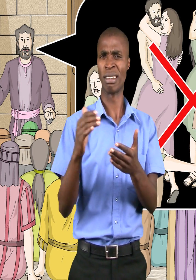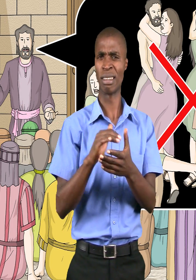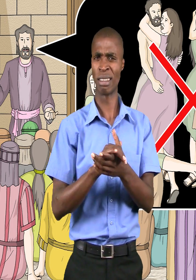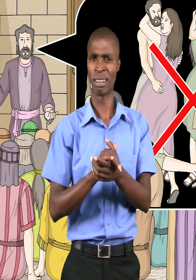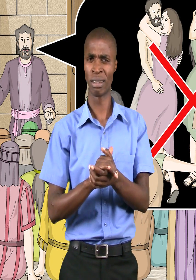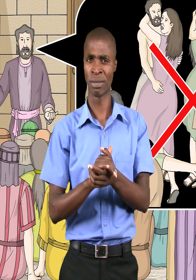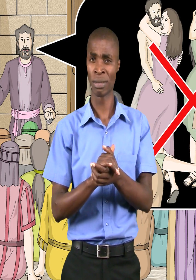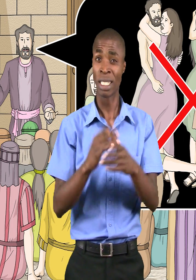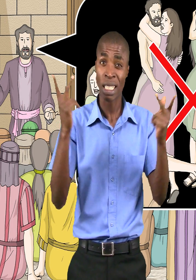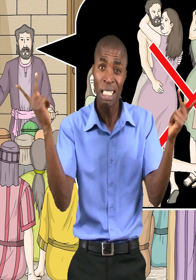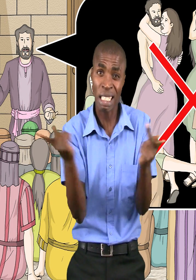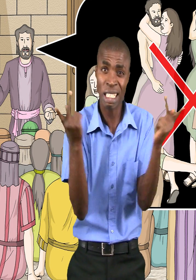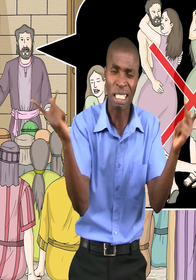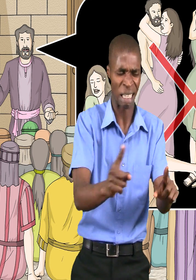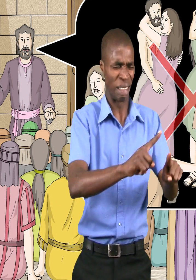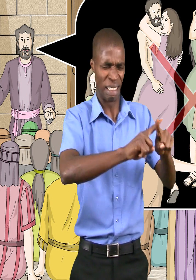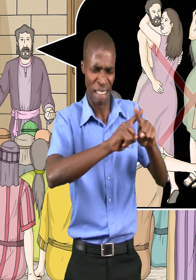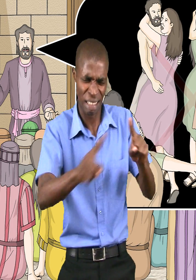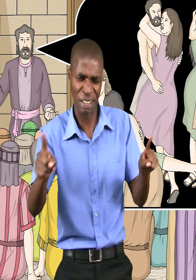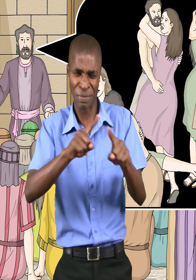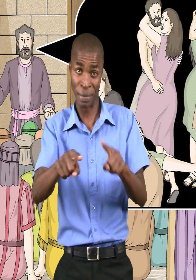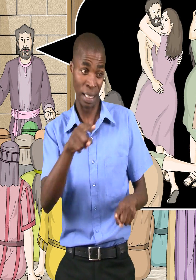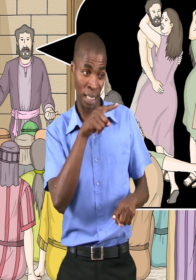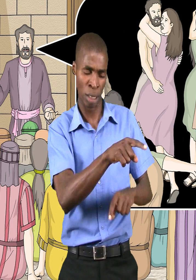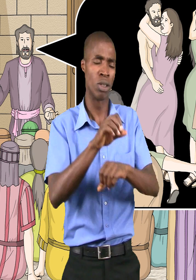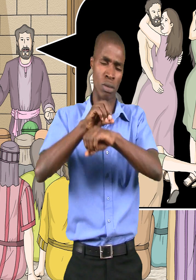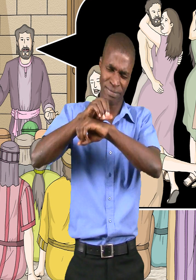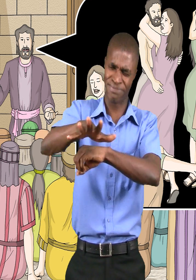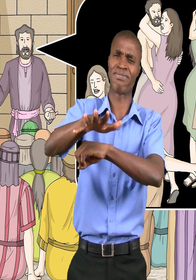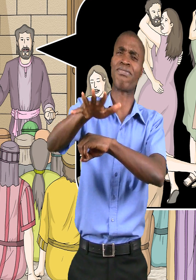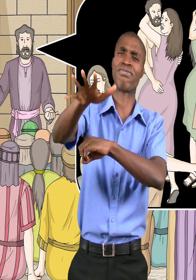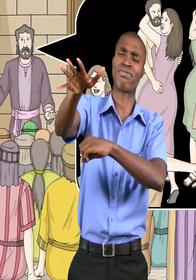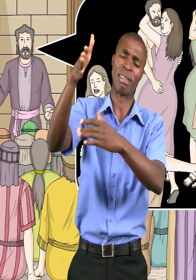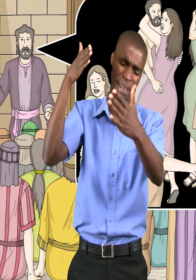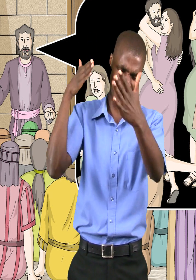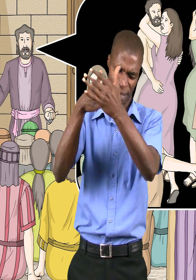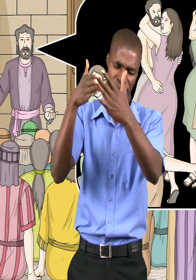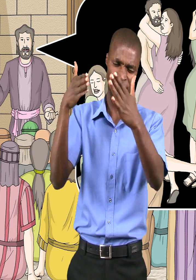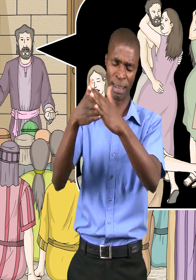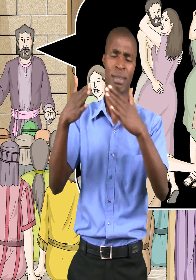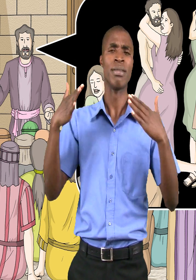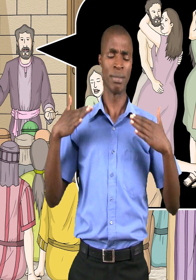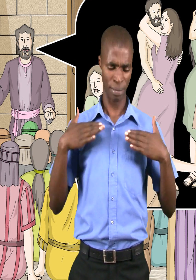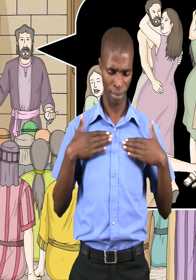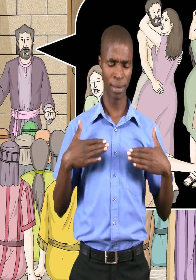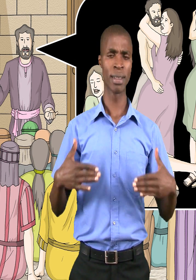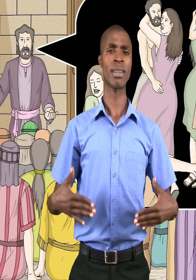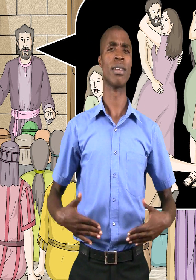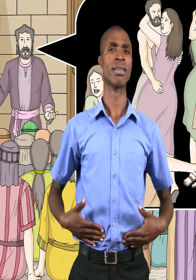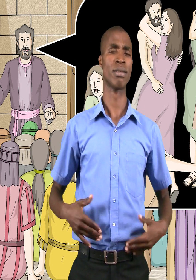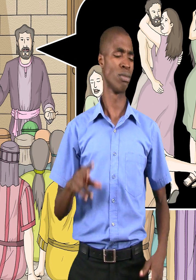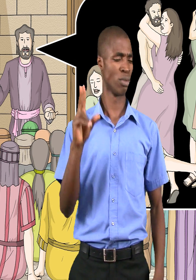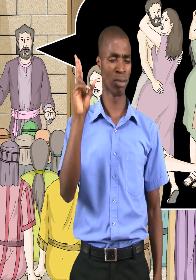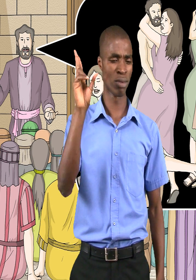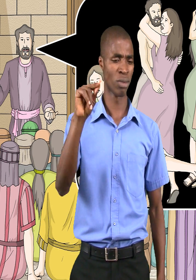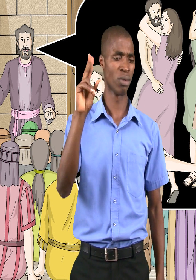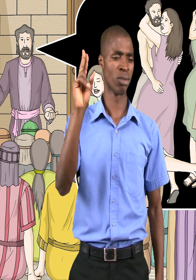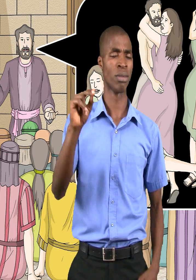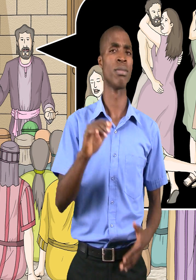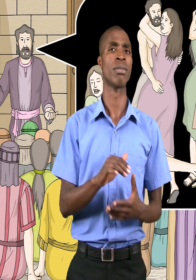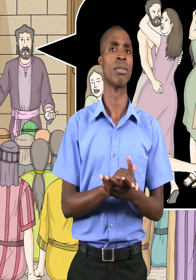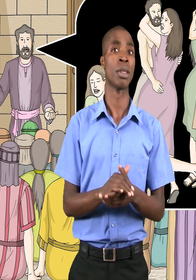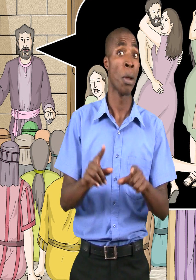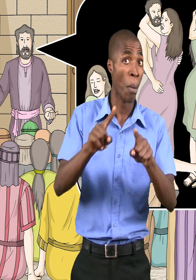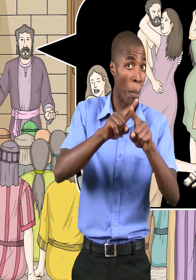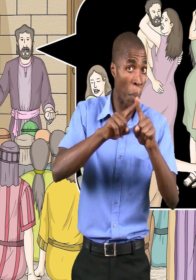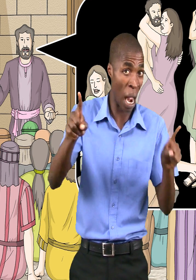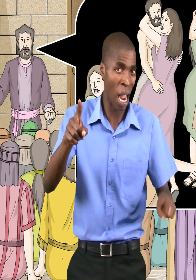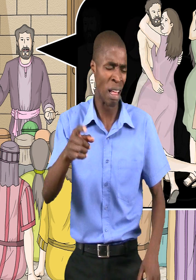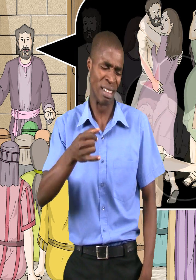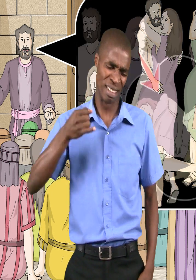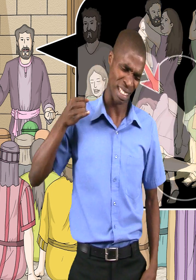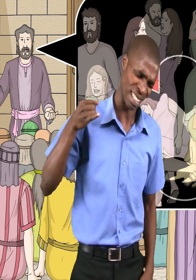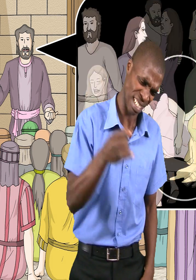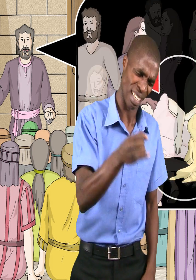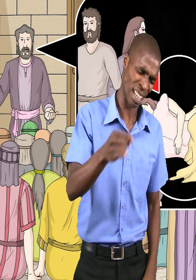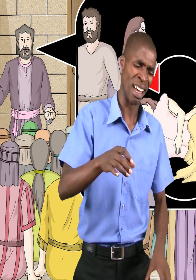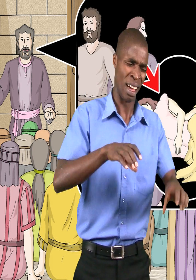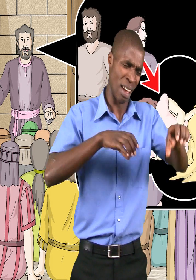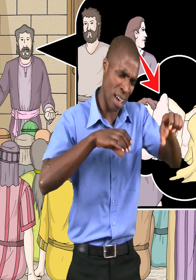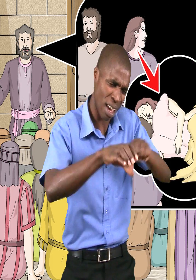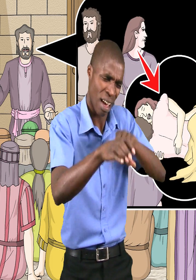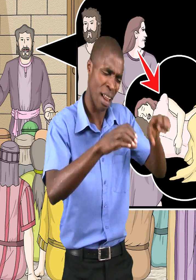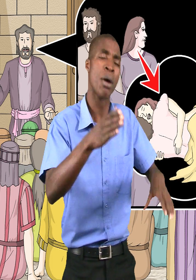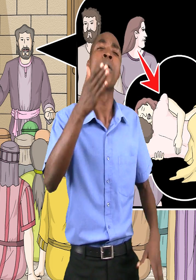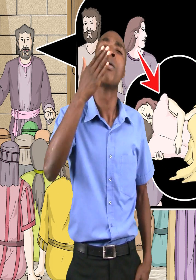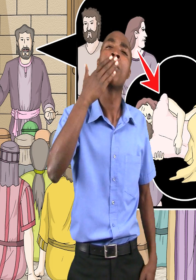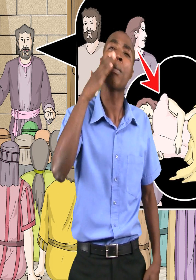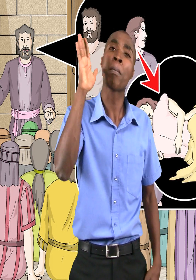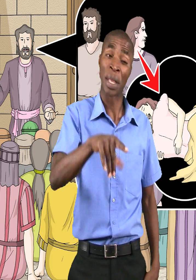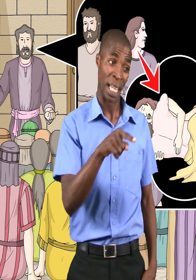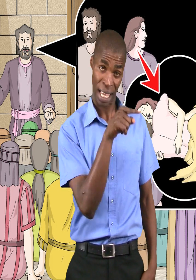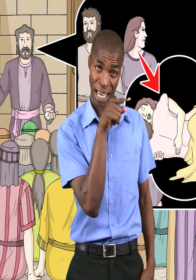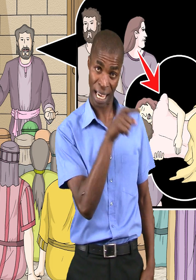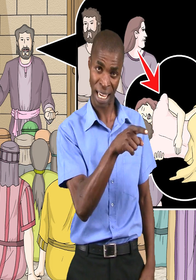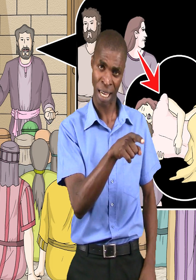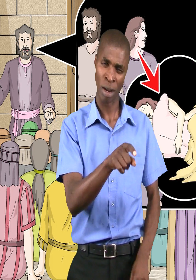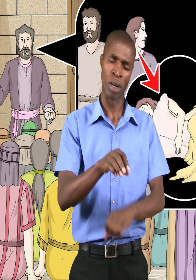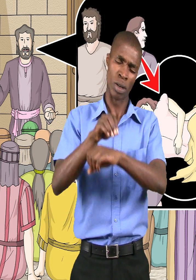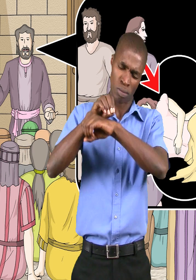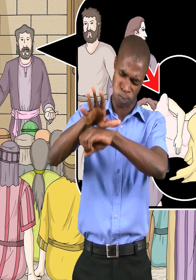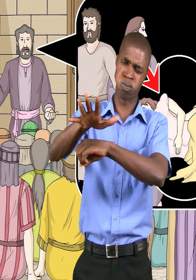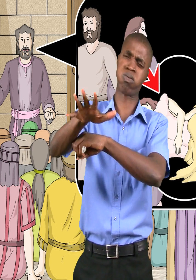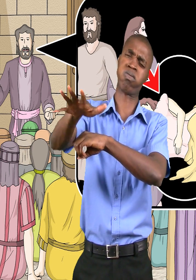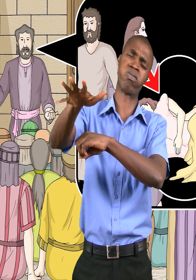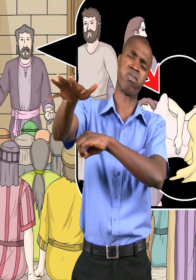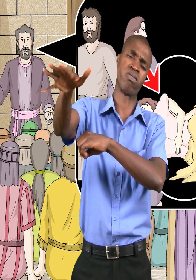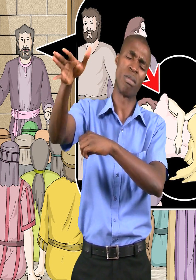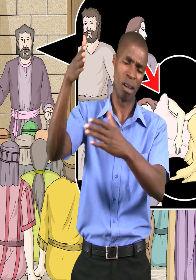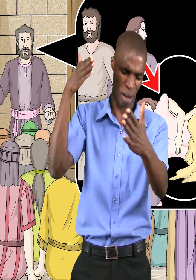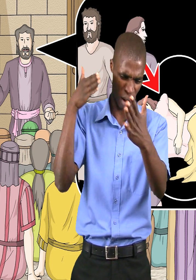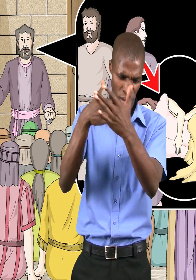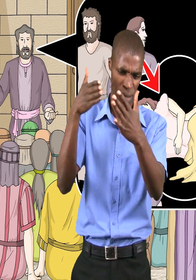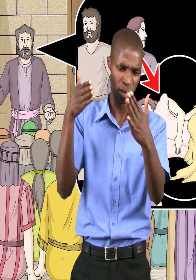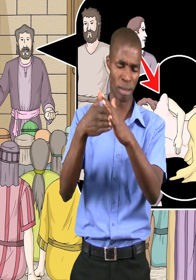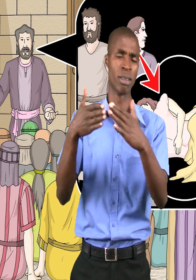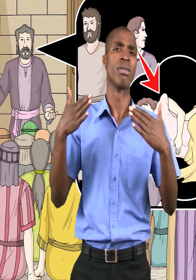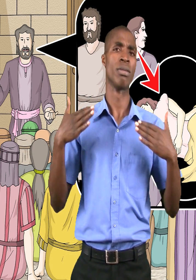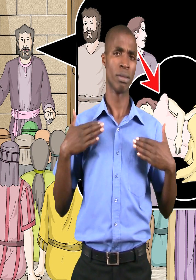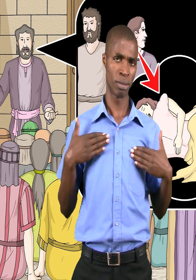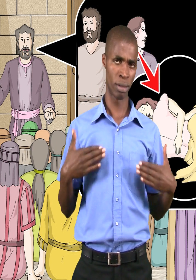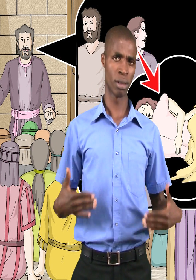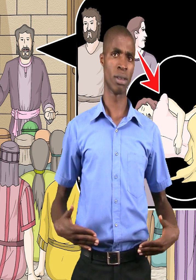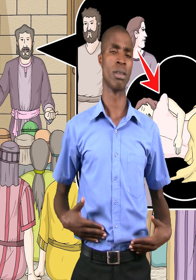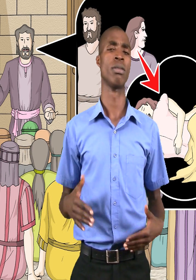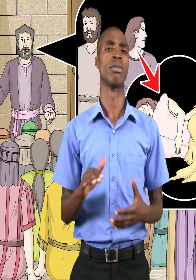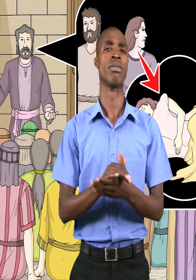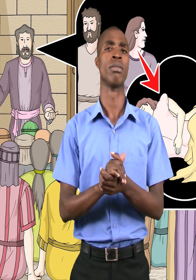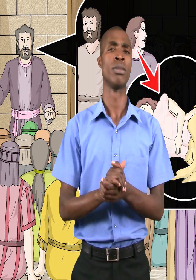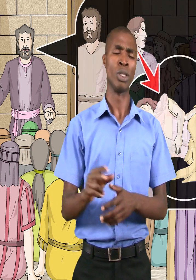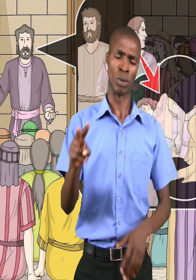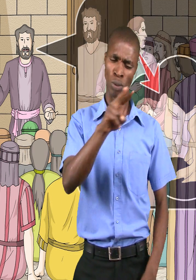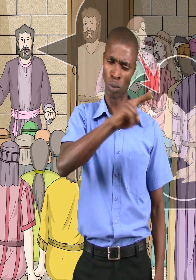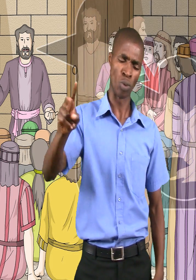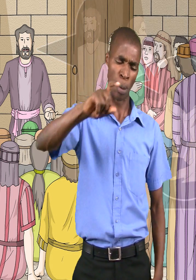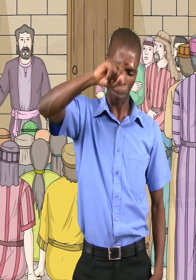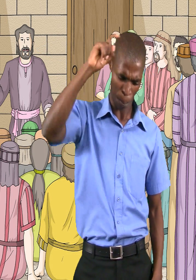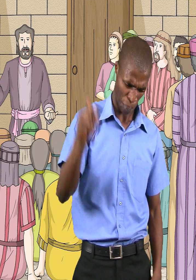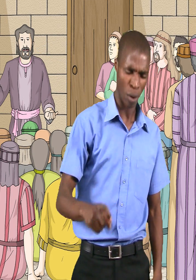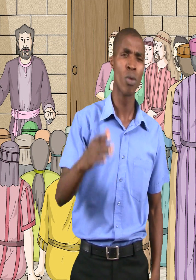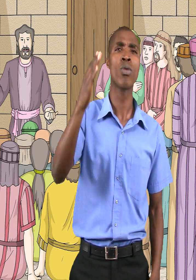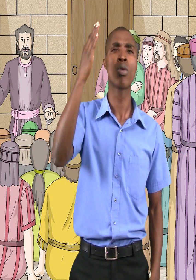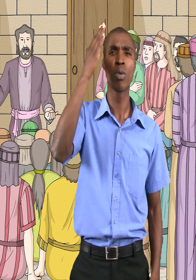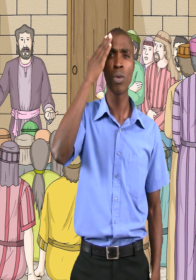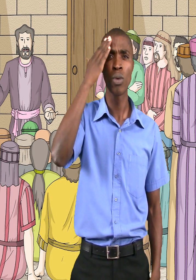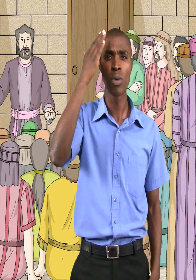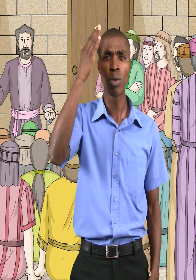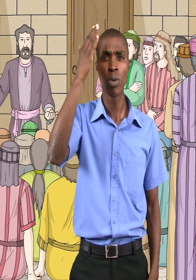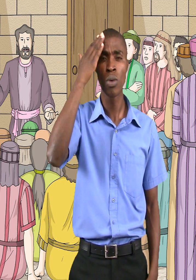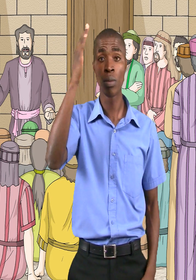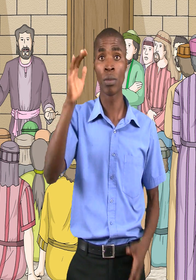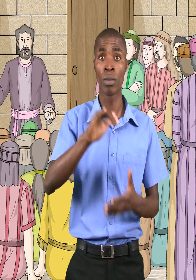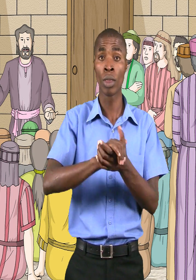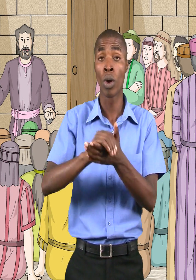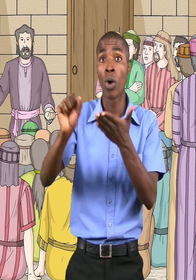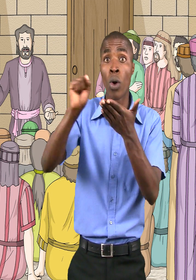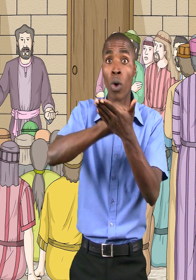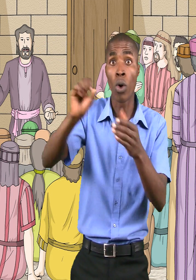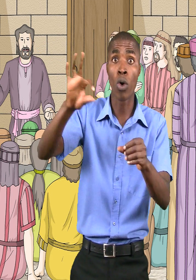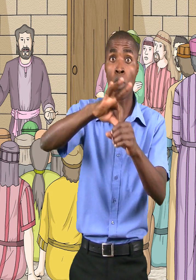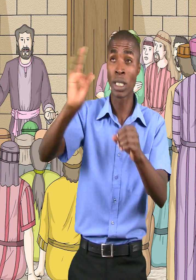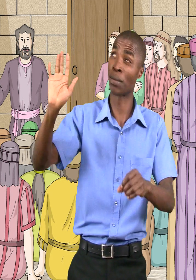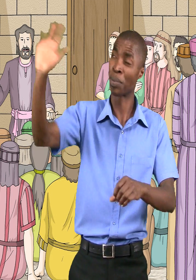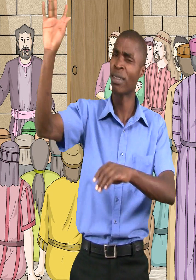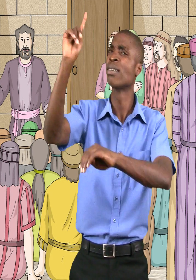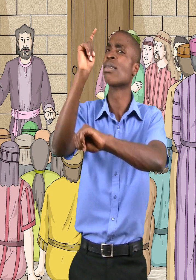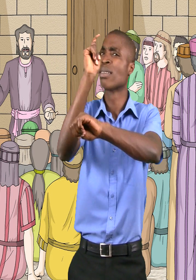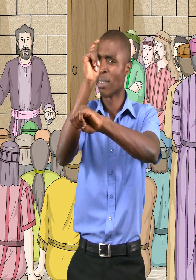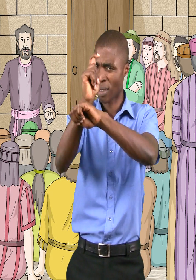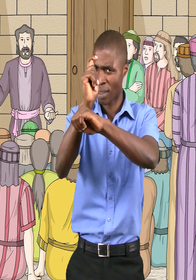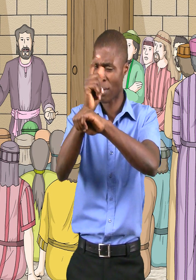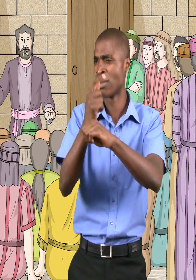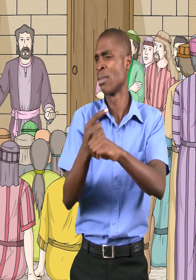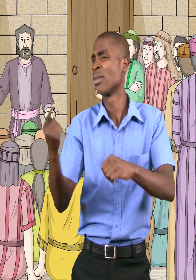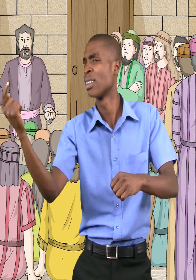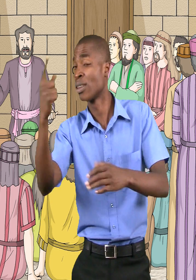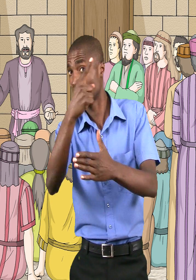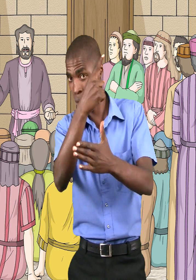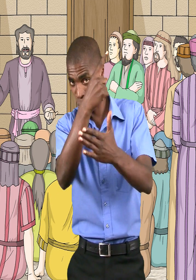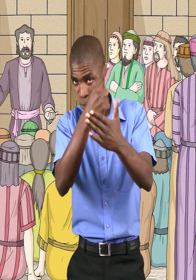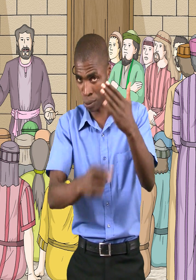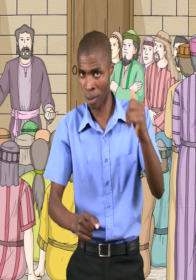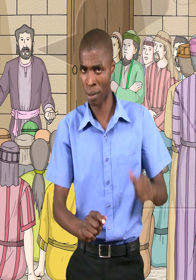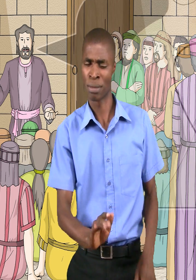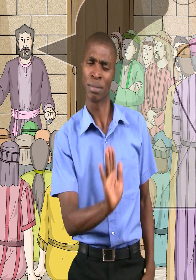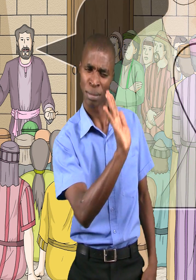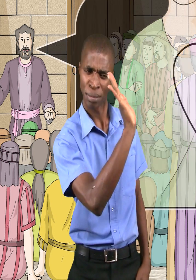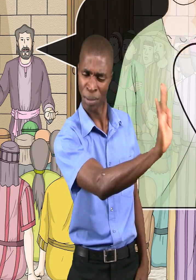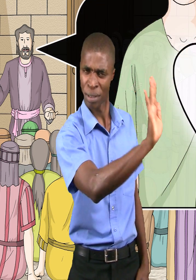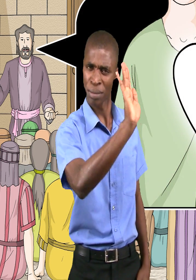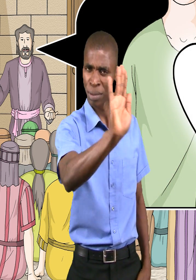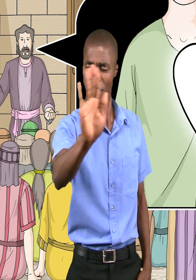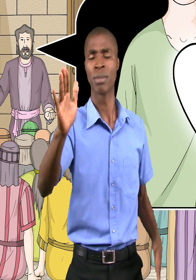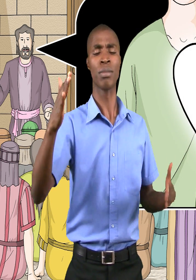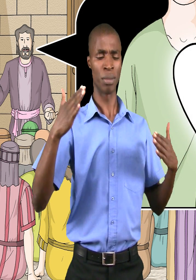Every other sin a man can commit is outside his body, but he who sins sexually sins against his own body.